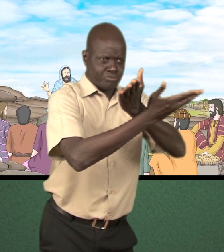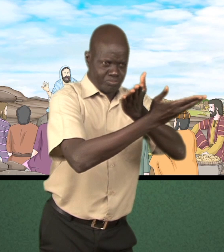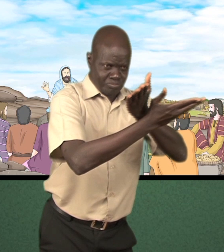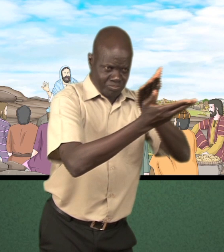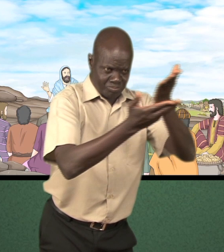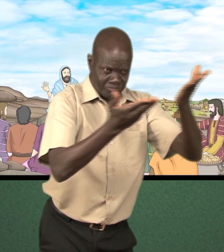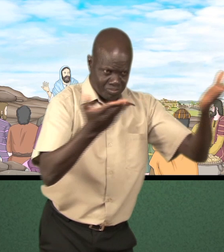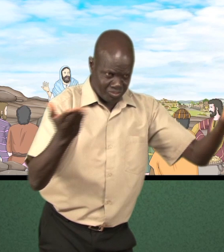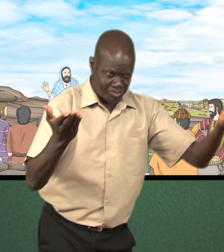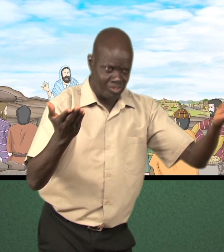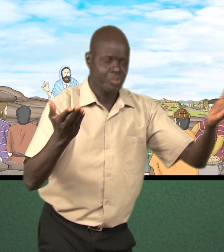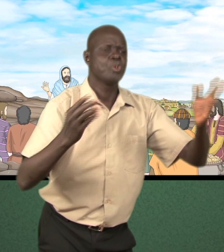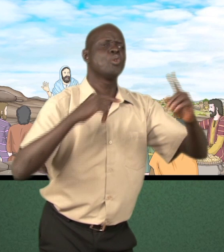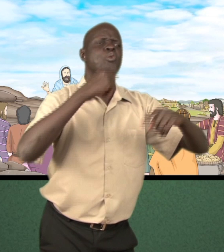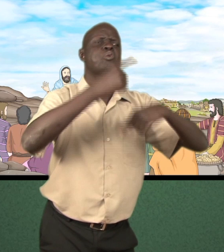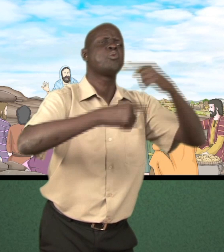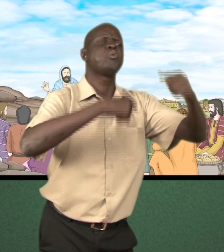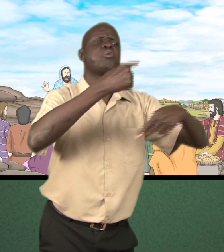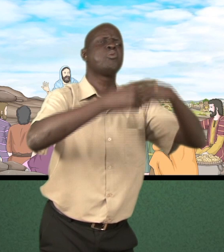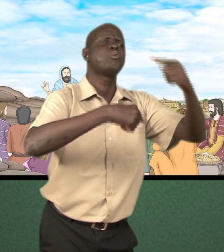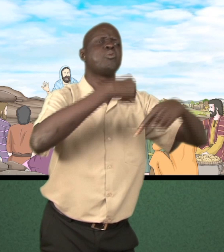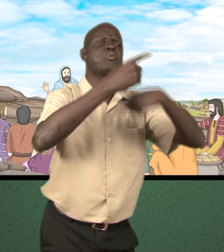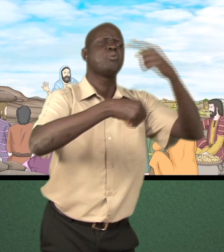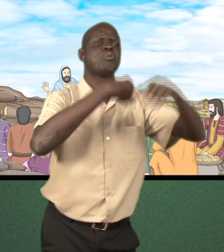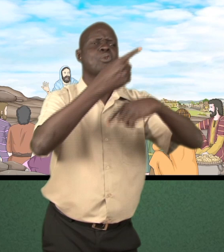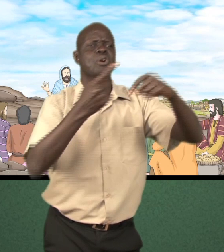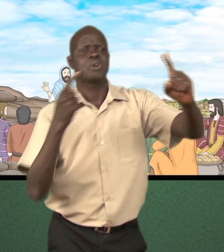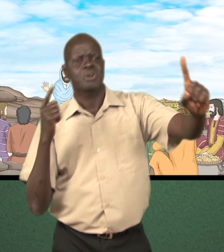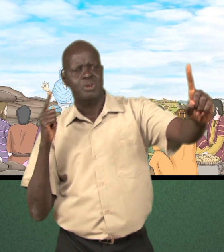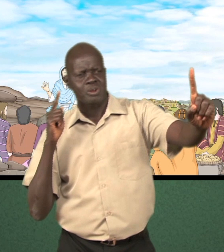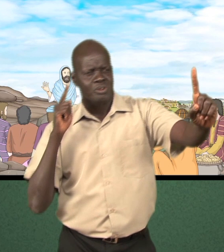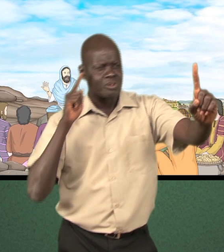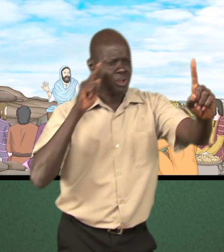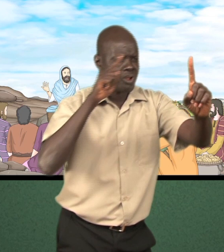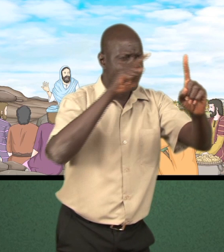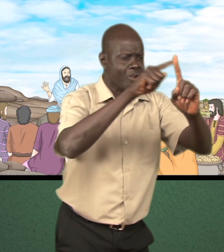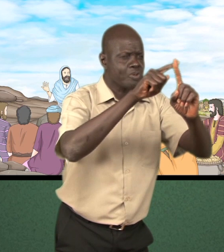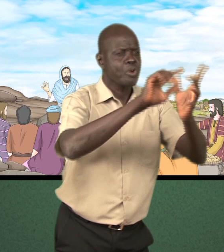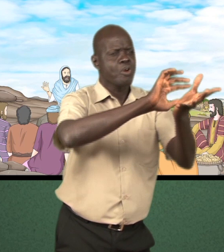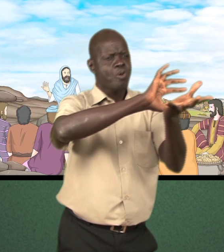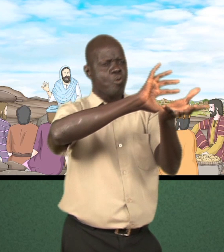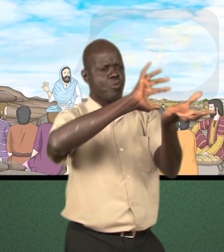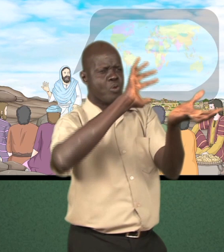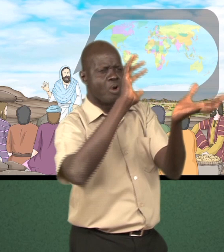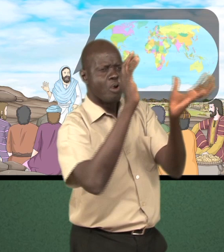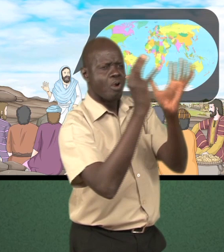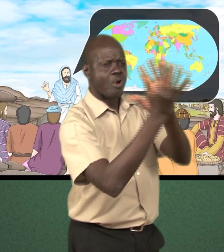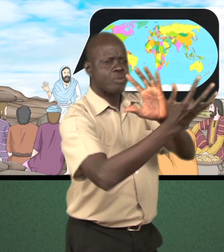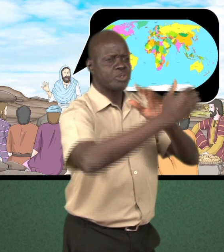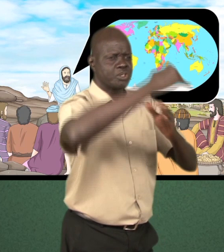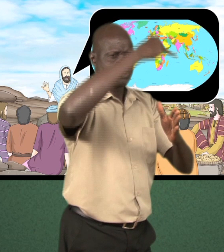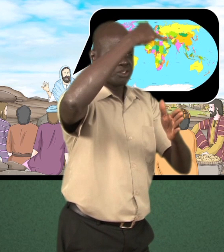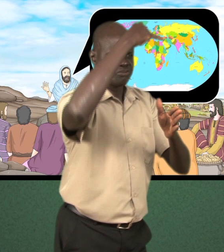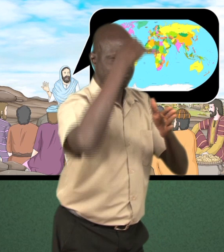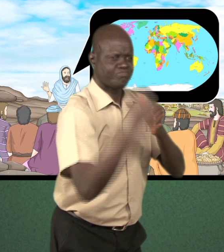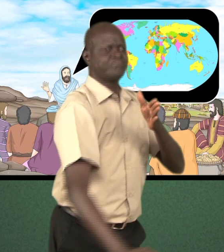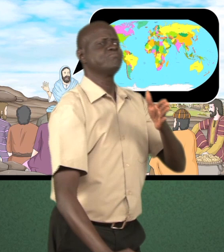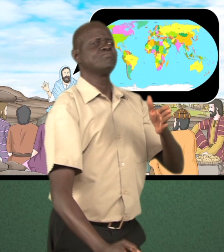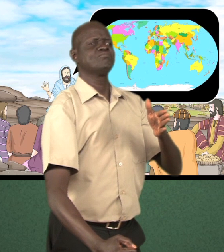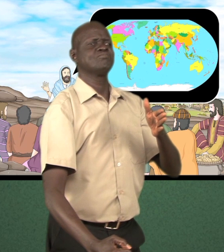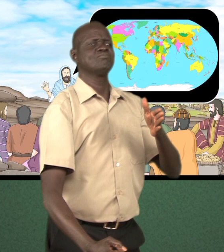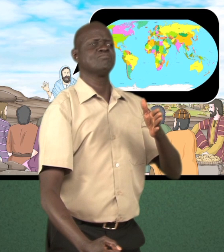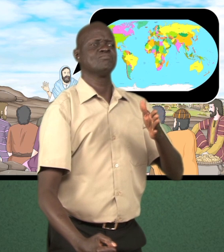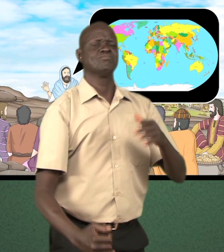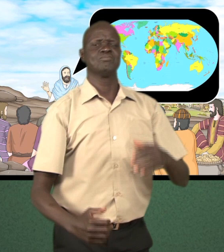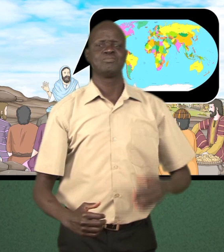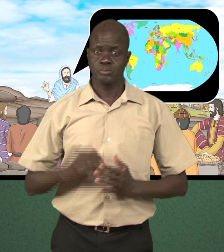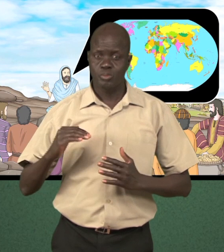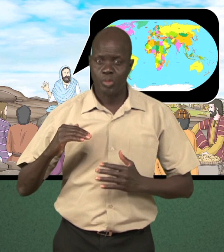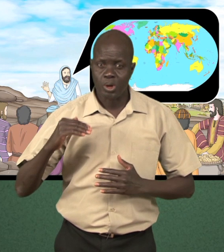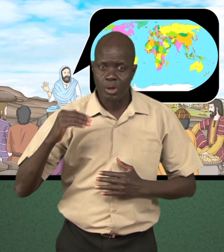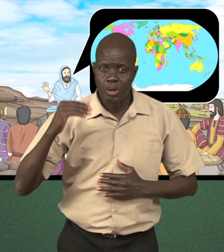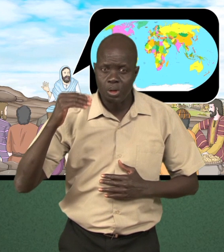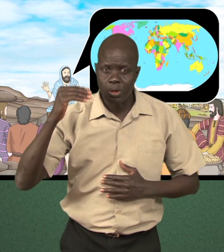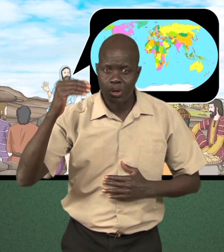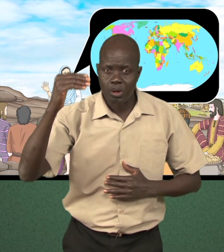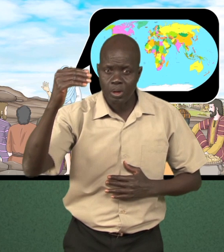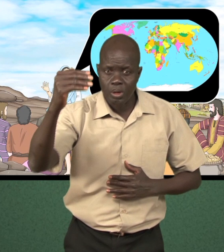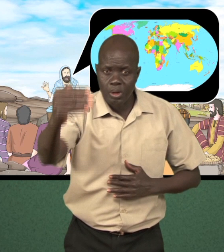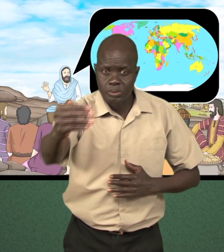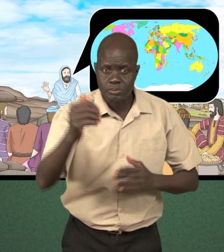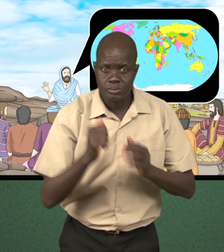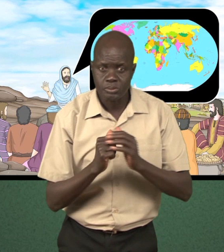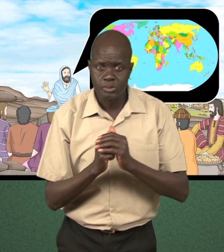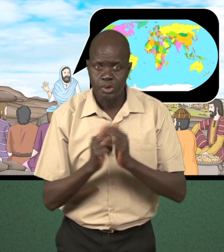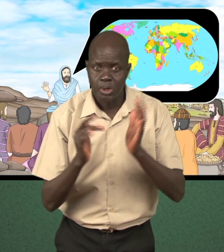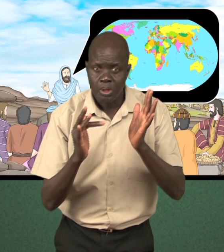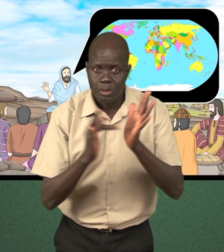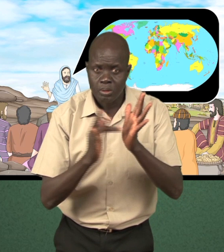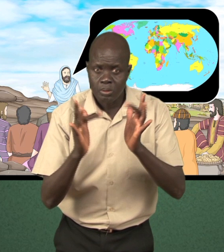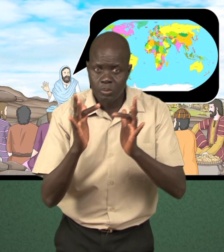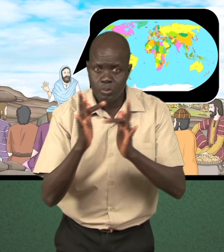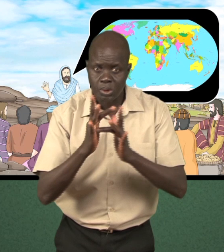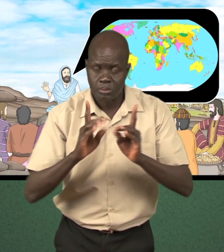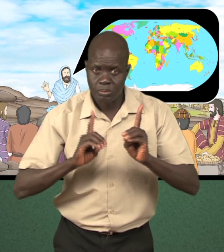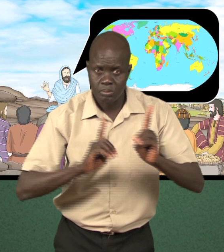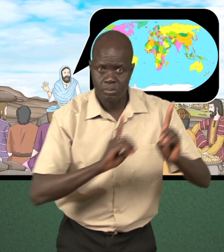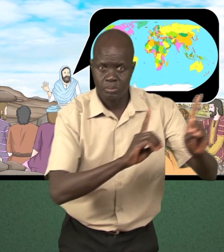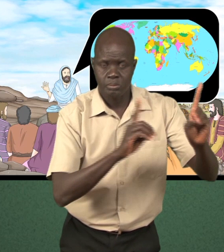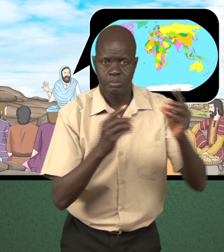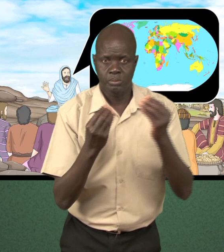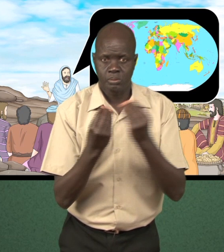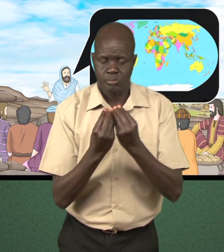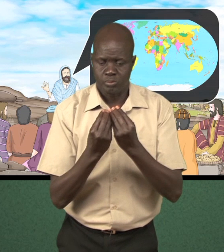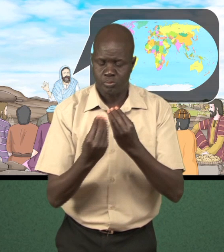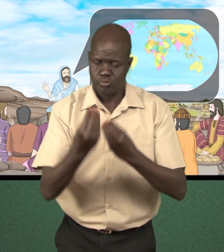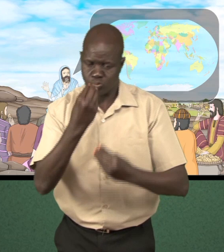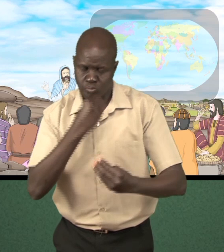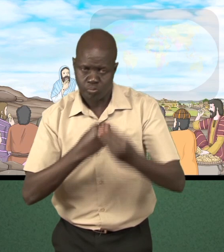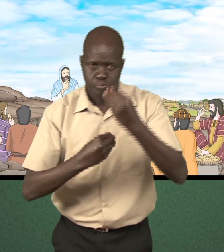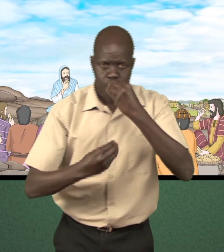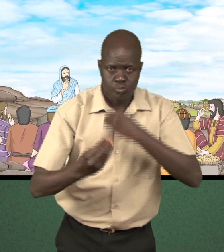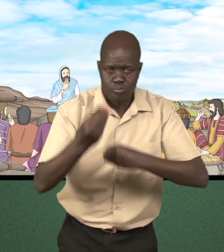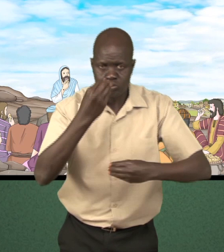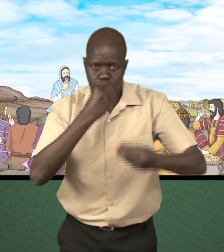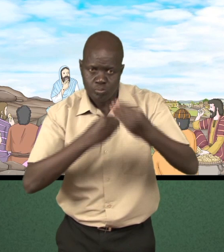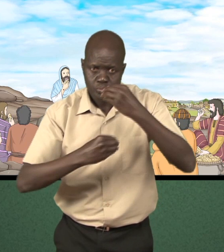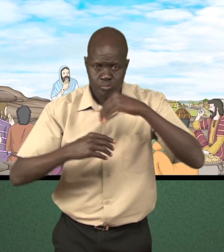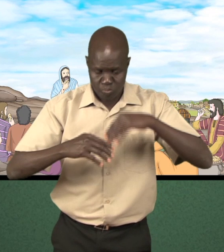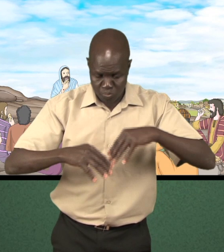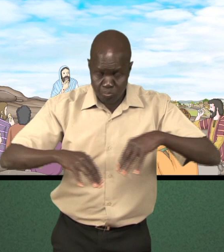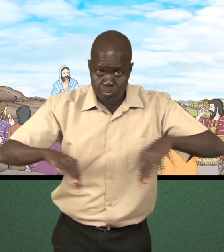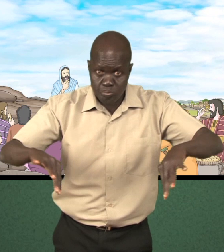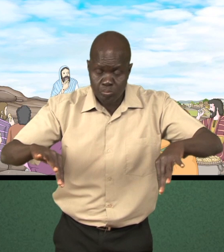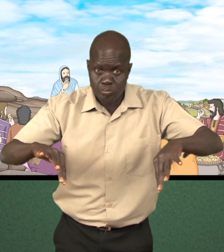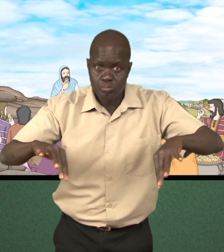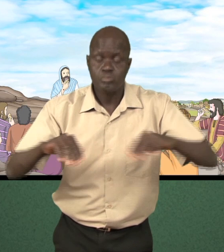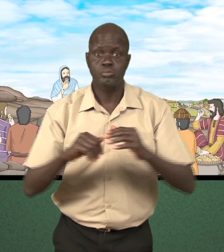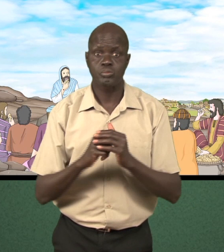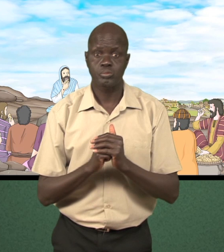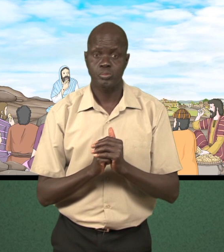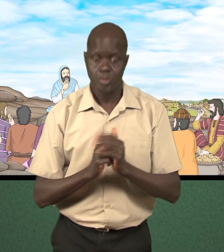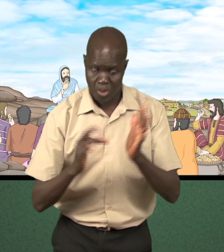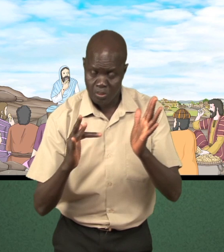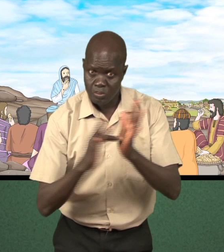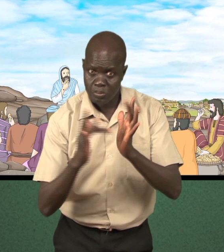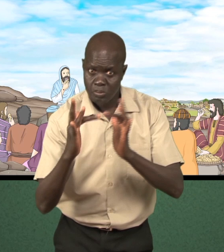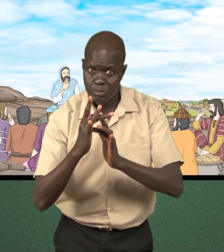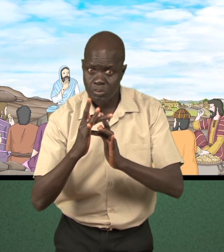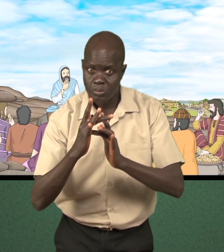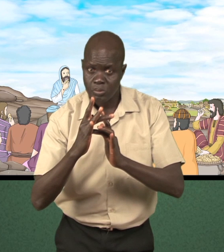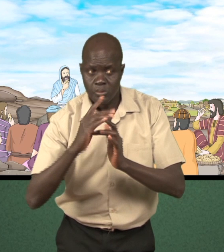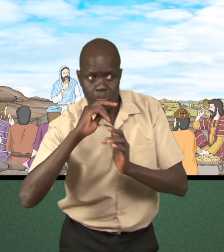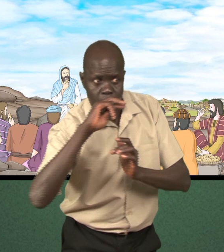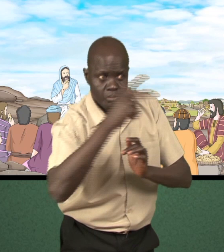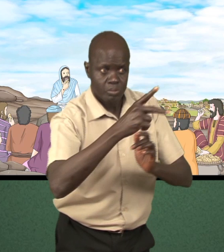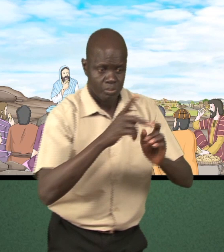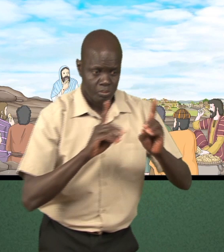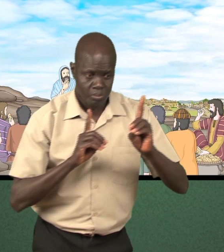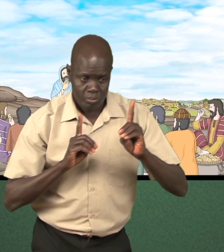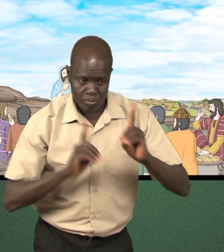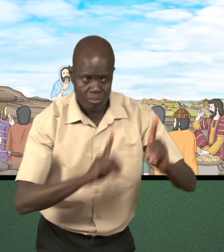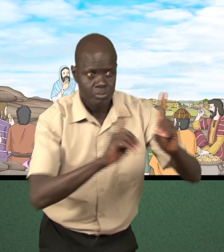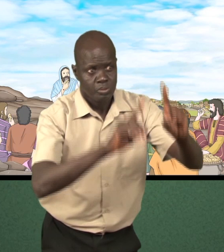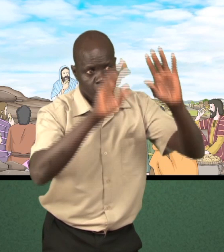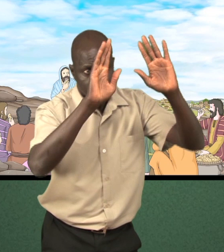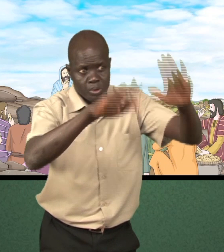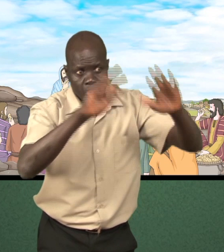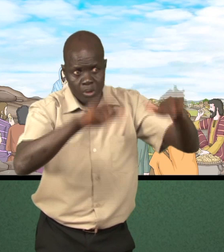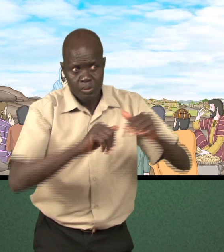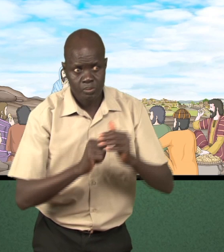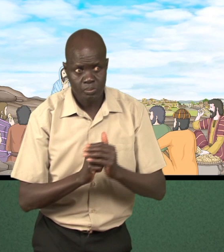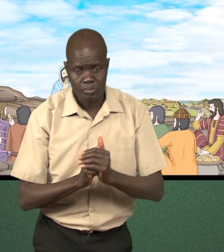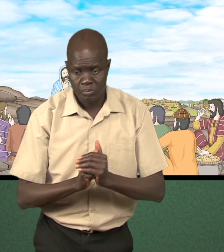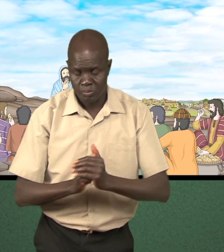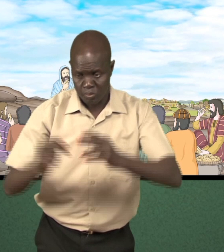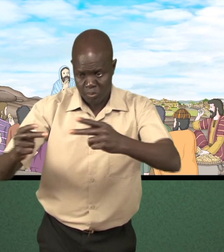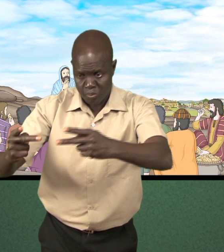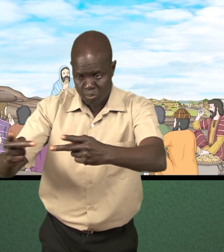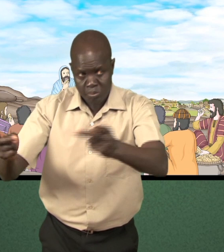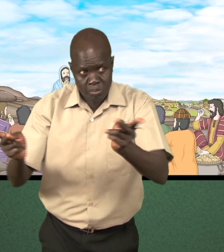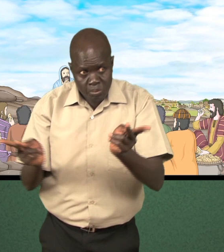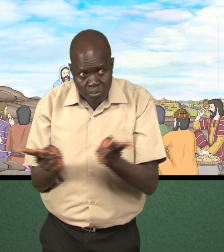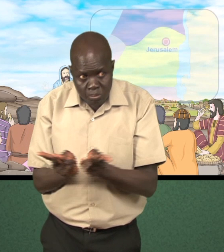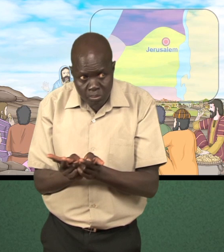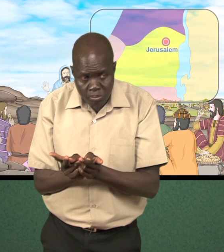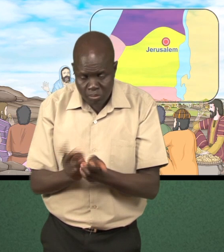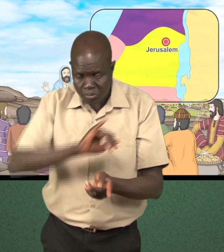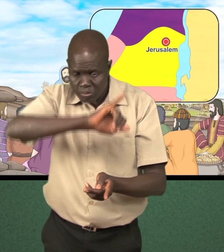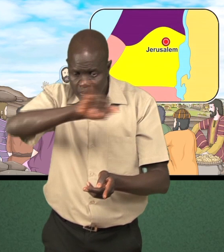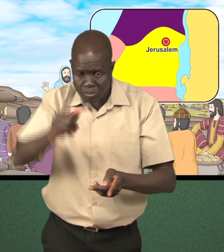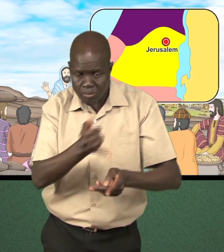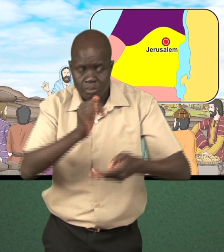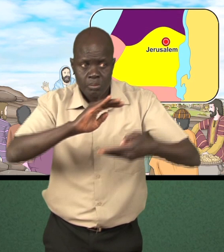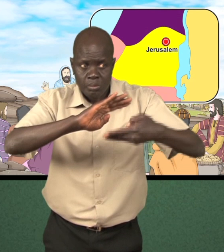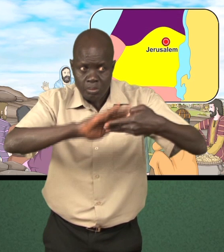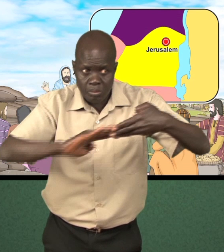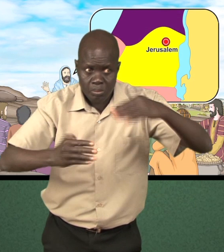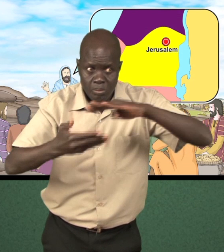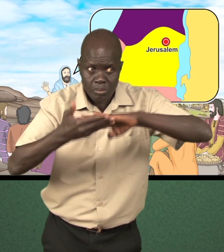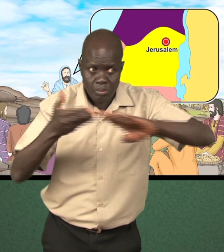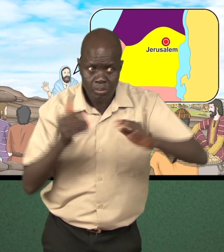And surely I am with you always, even to the end of the age.”